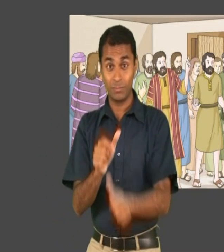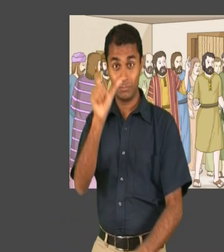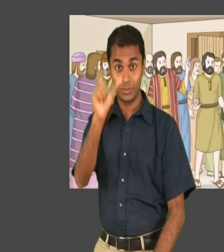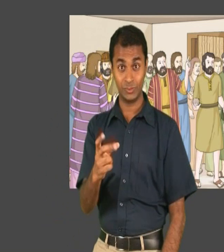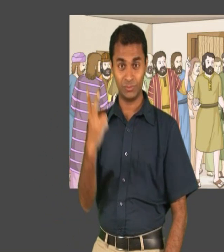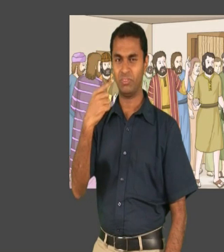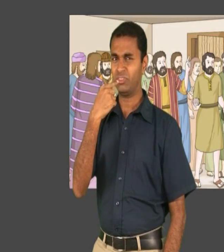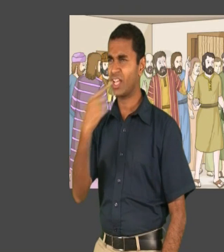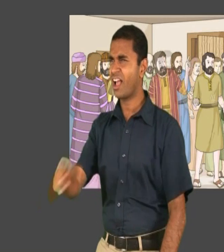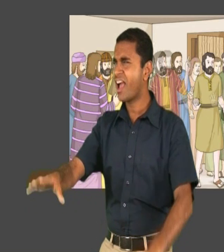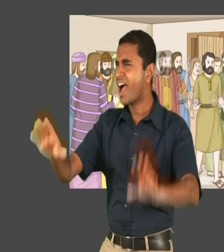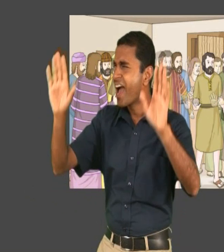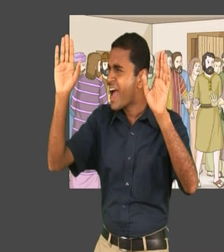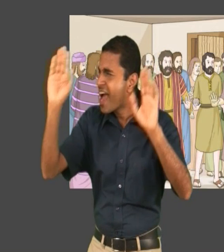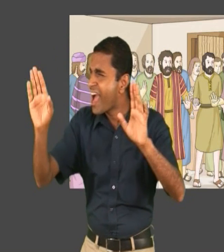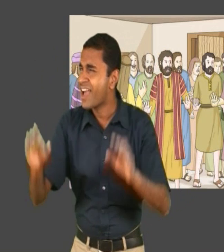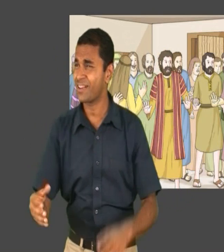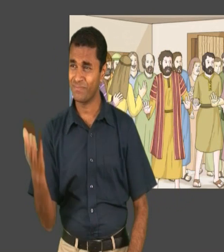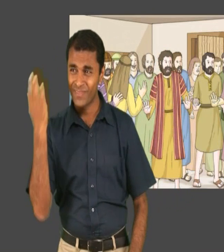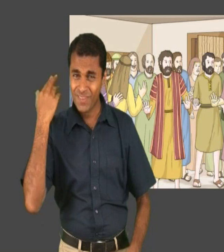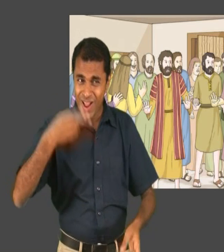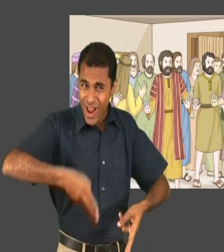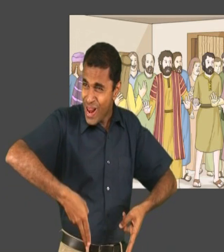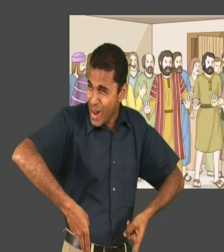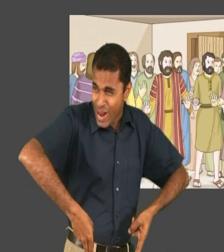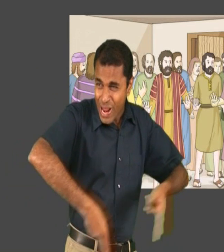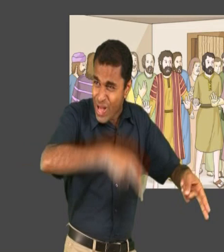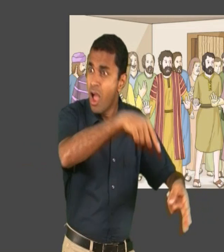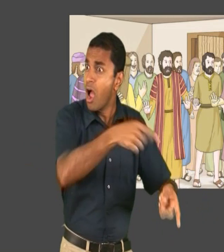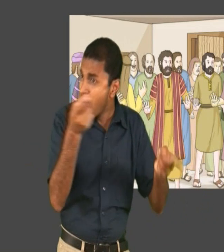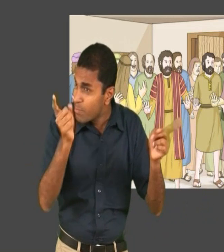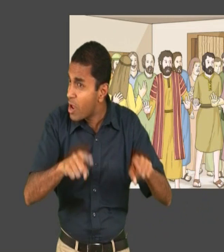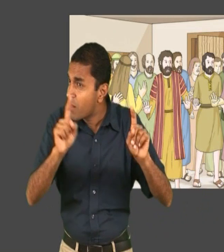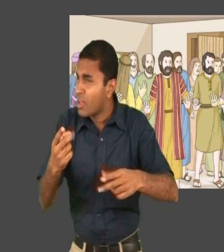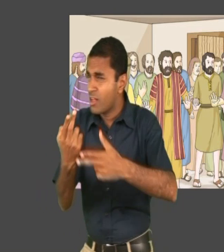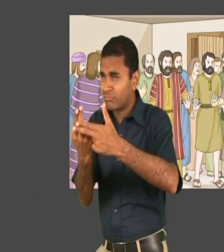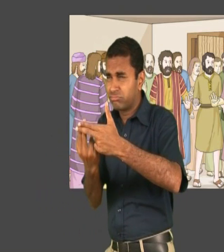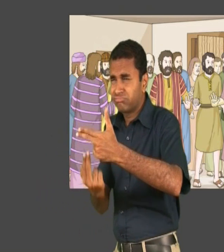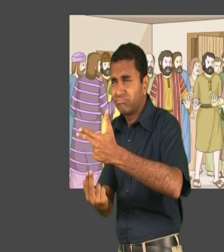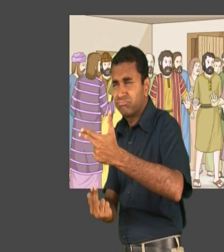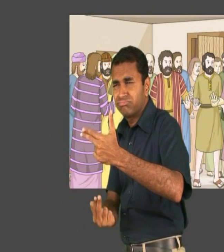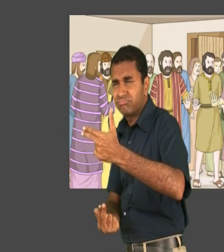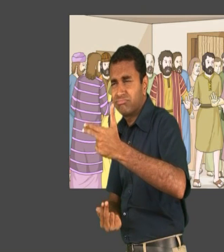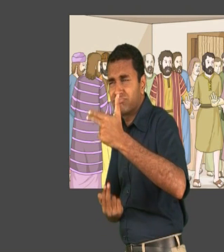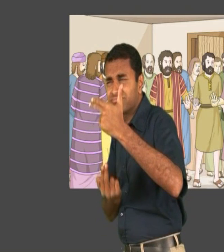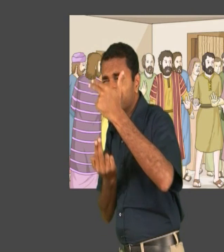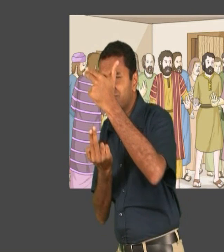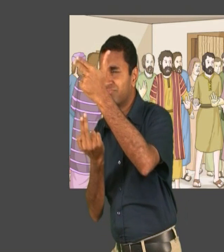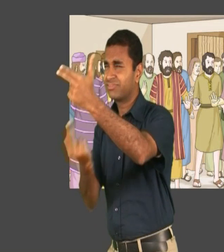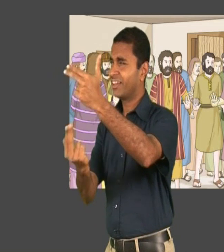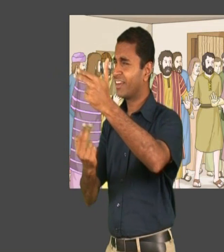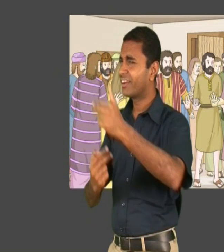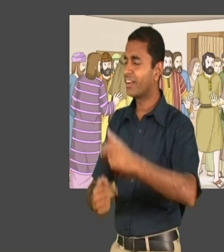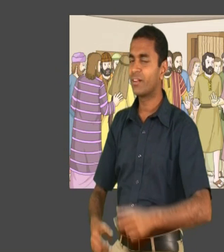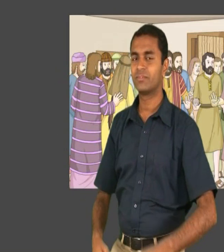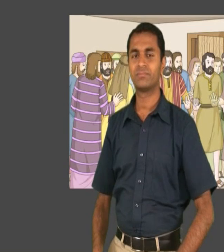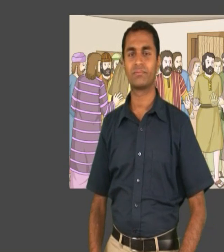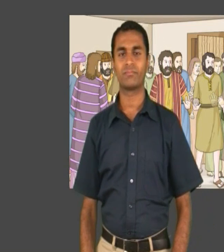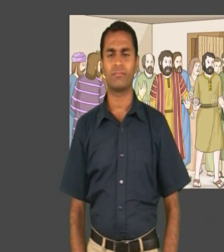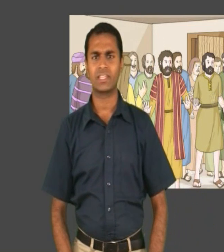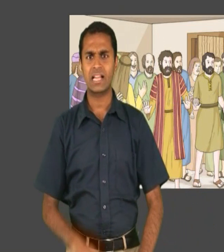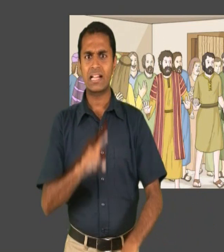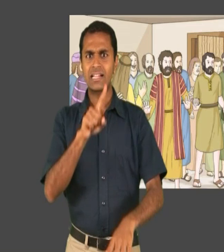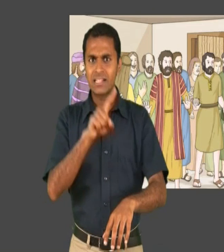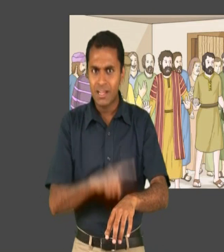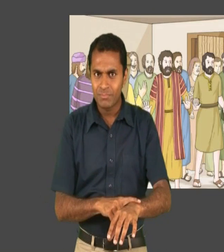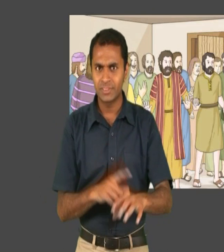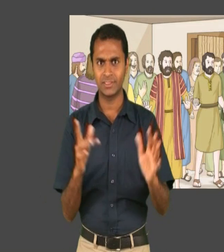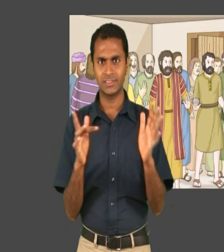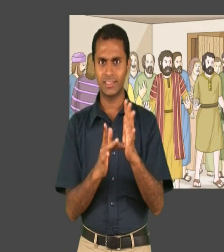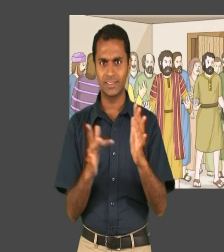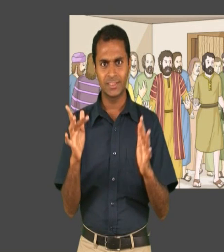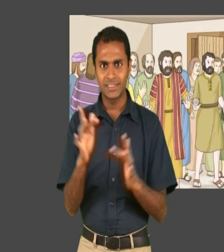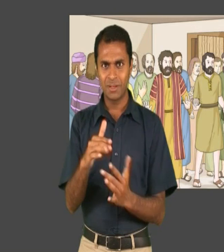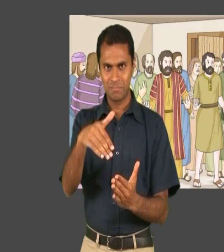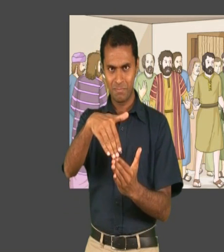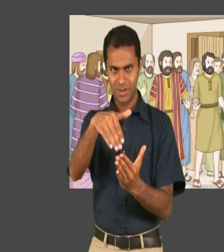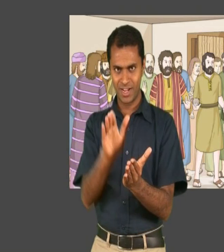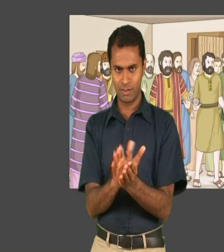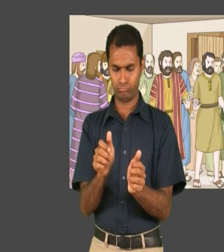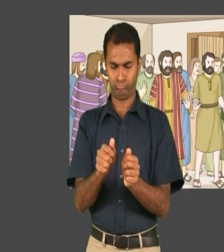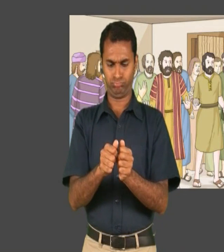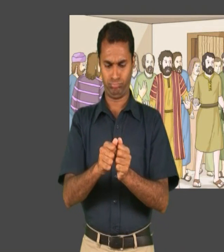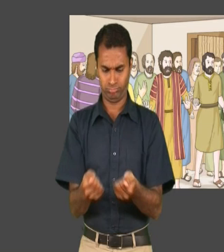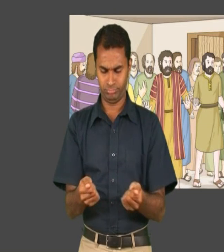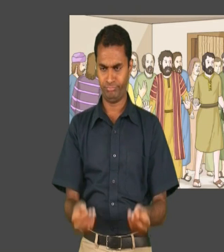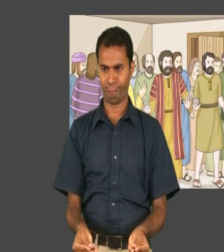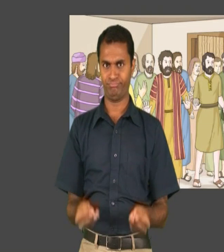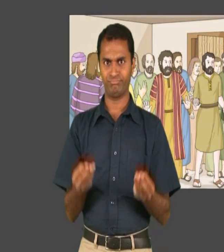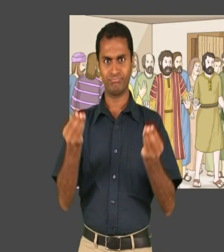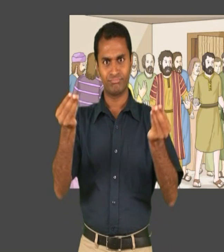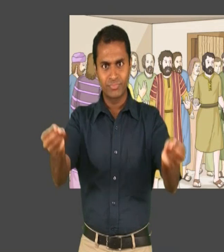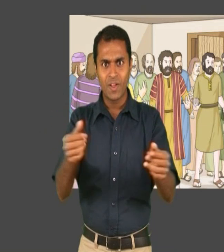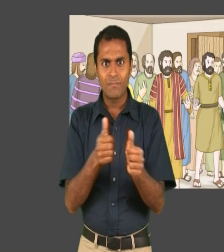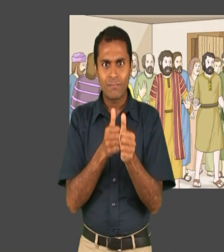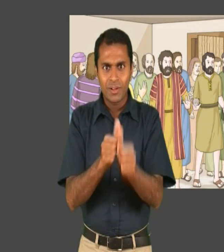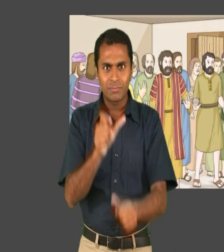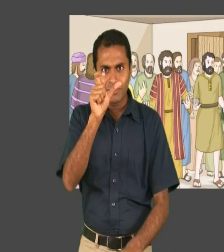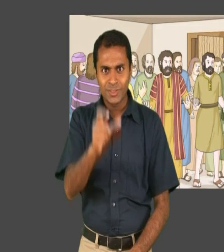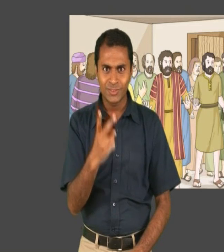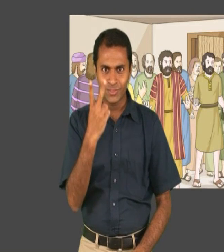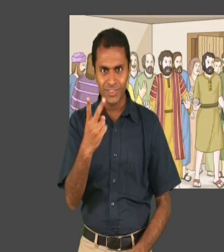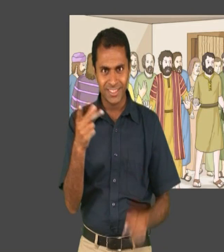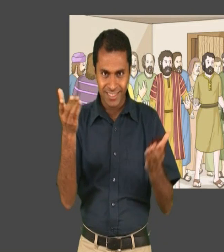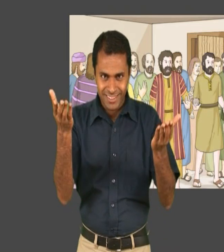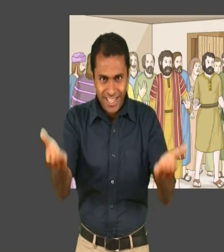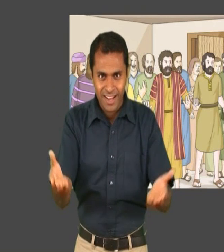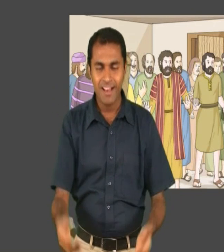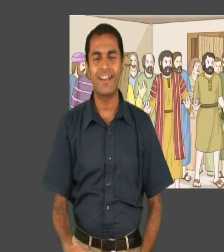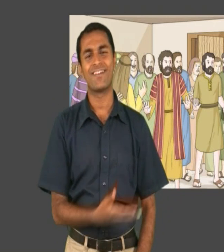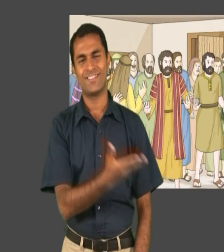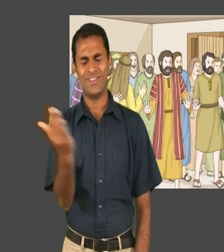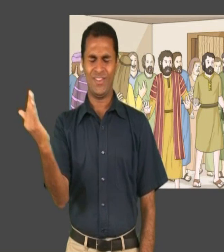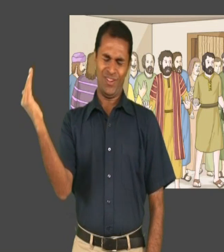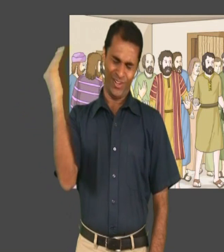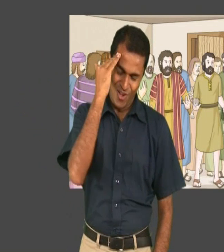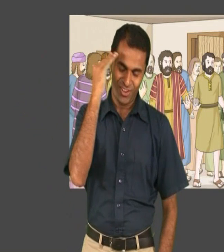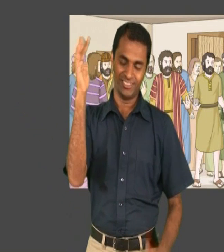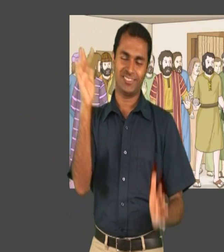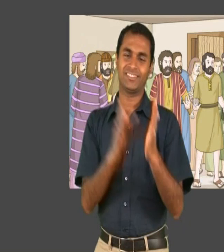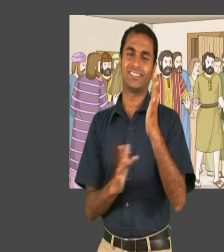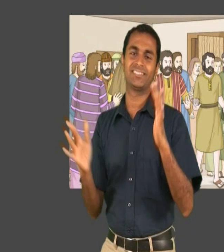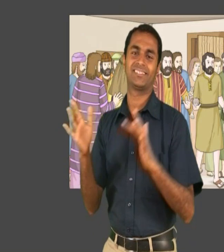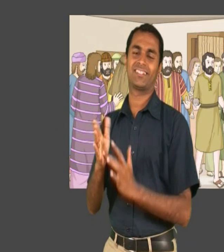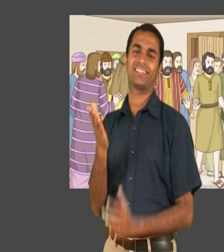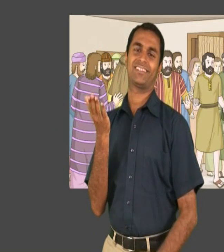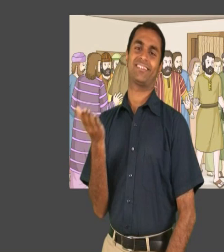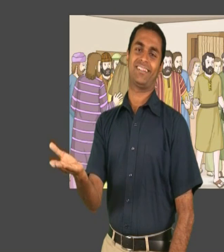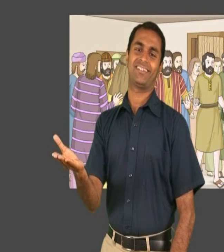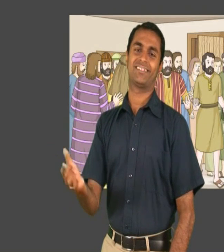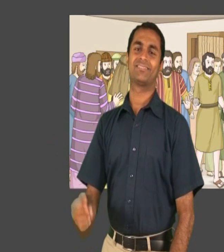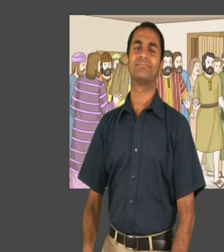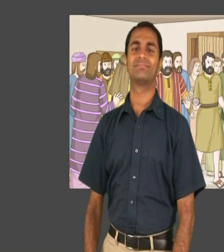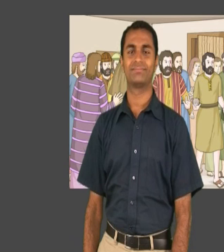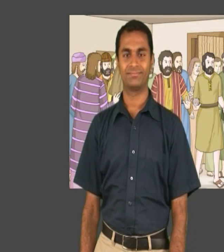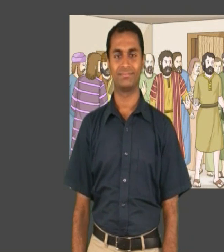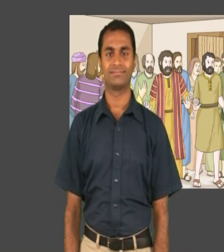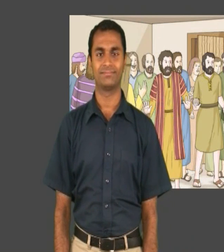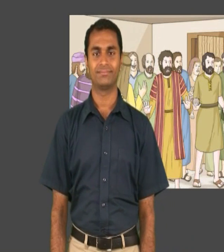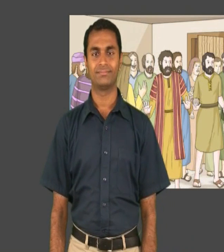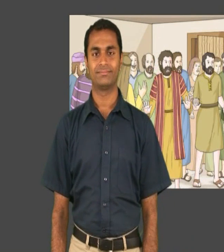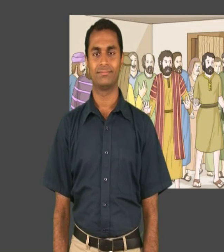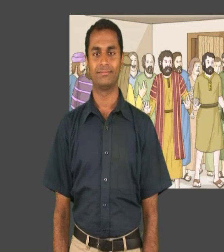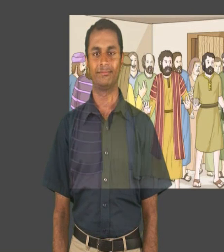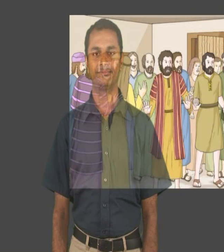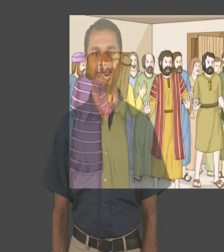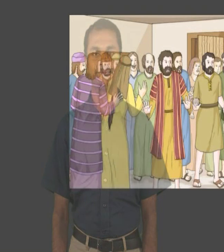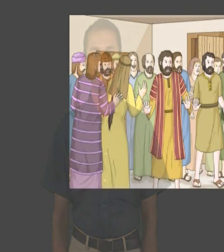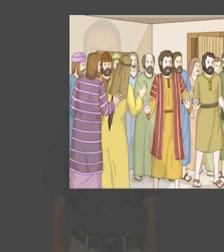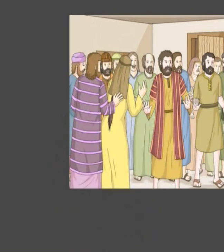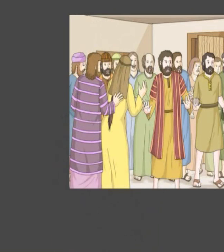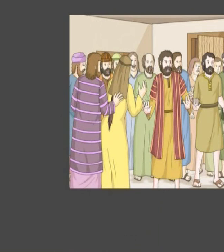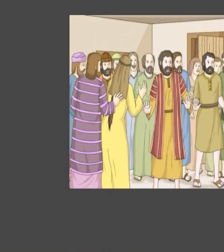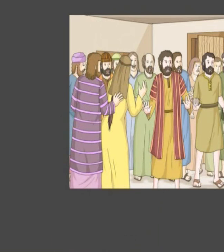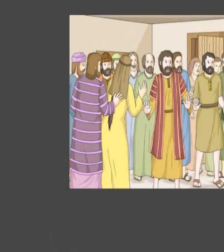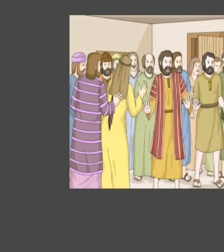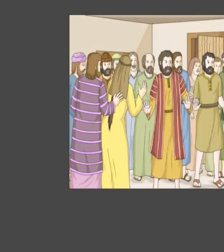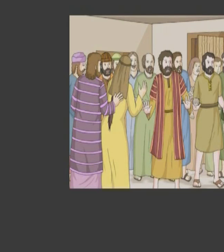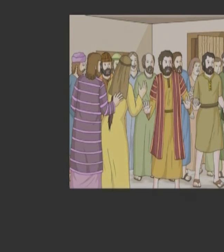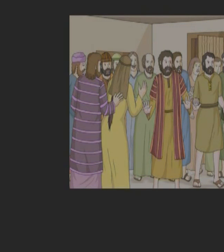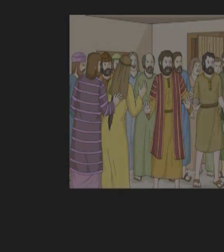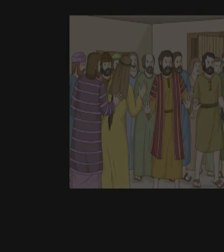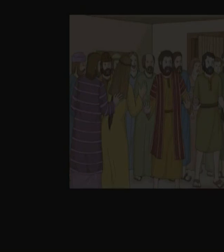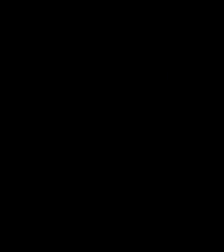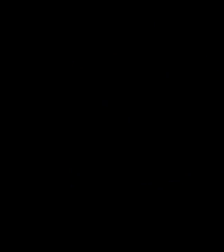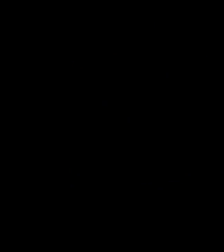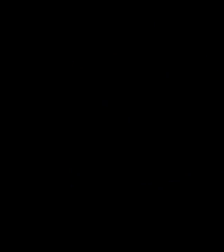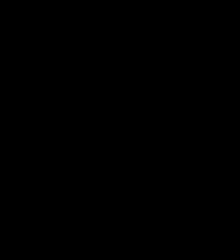Then the two told what had happened on the road, and how they had recognized Jesus in the breaking of the bread.